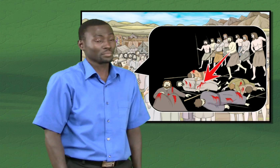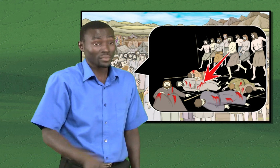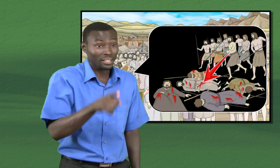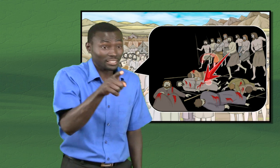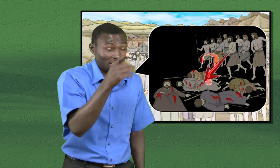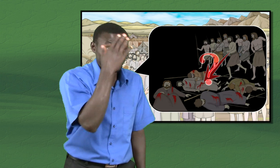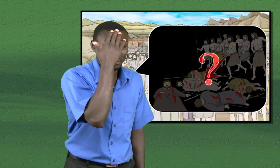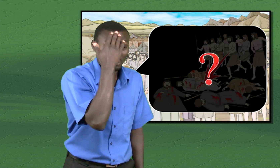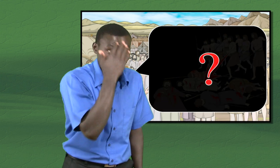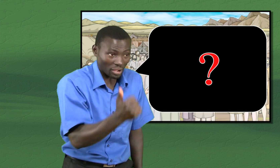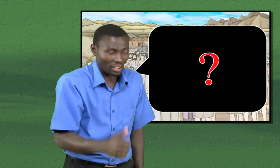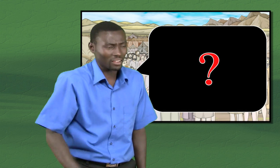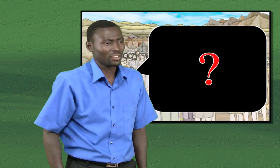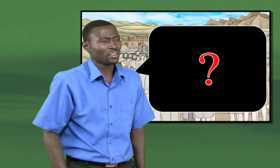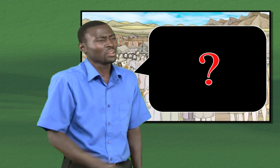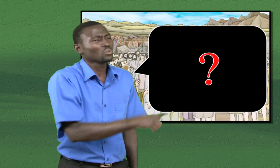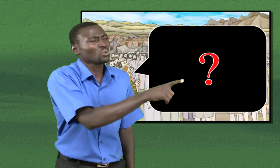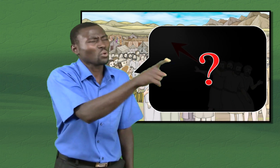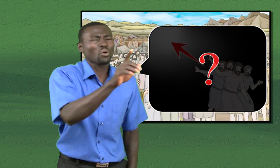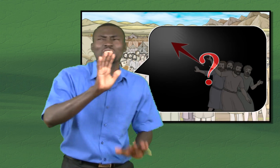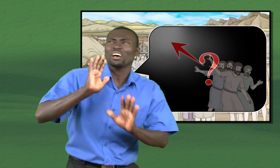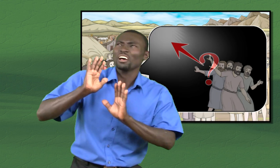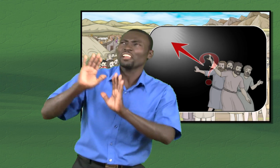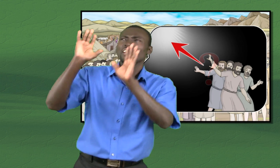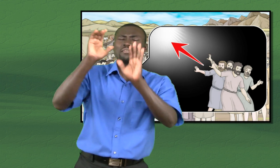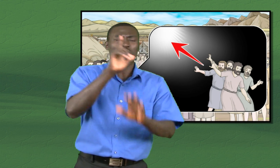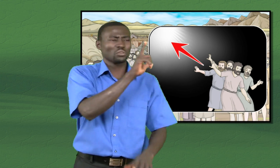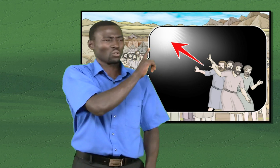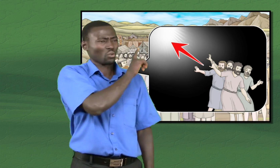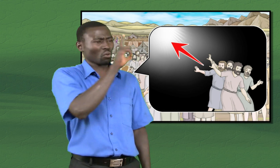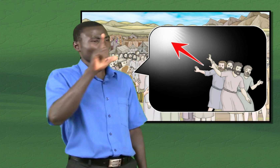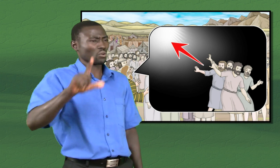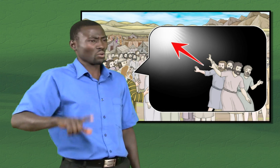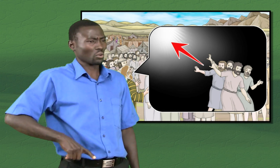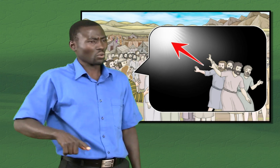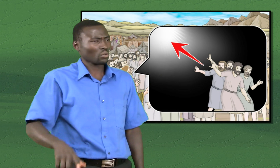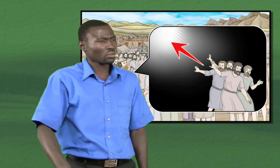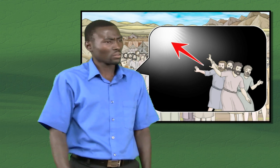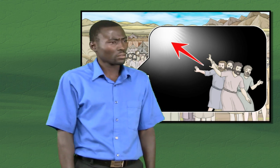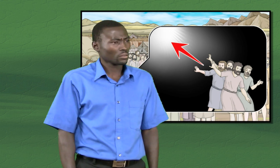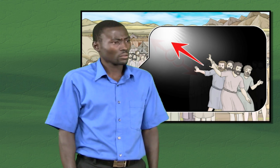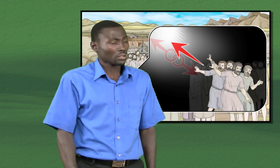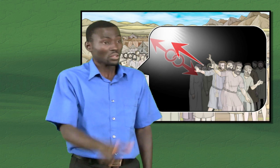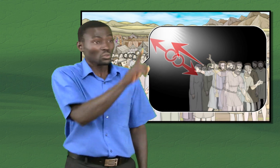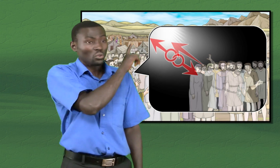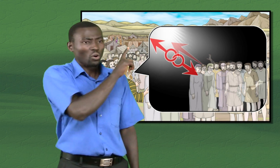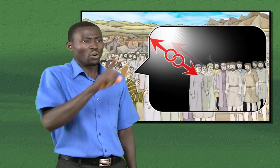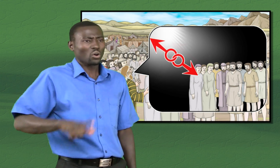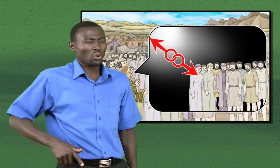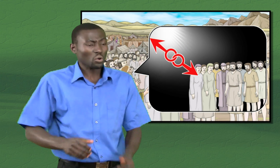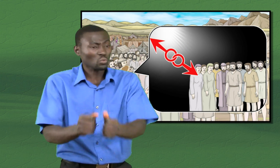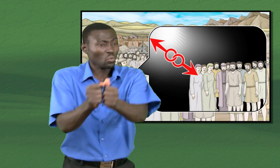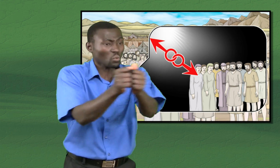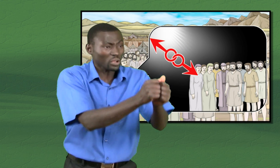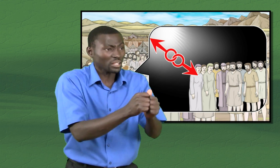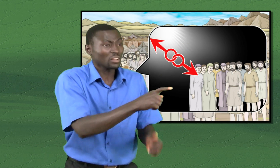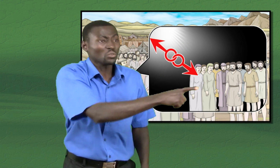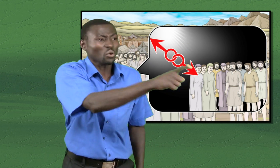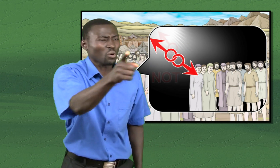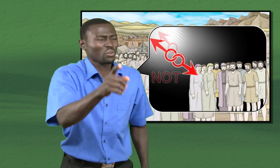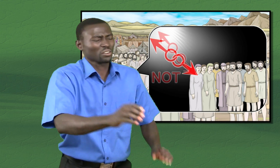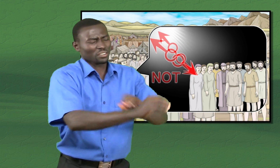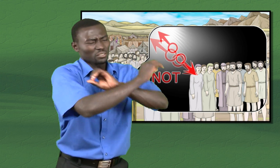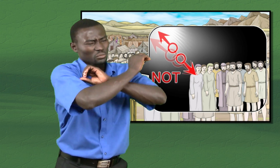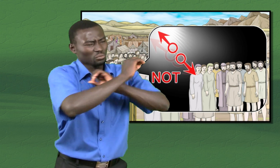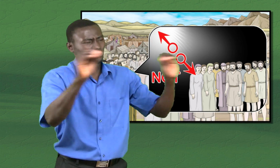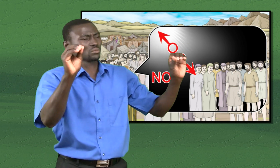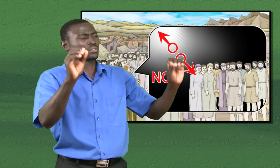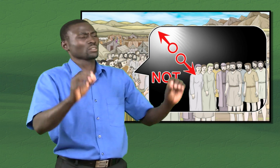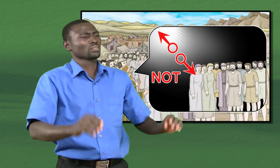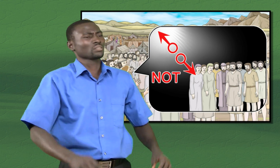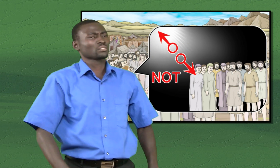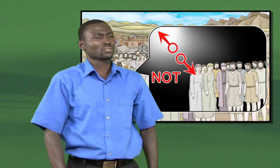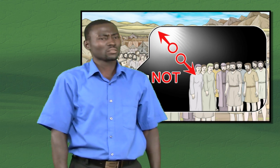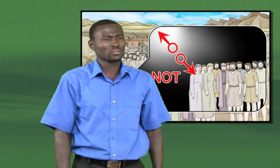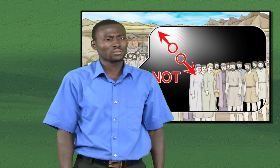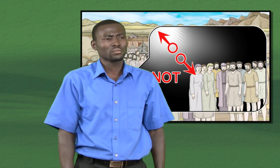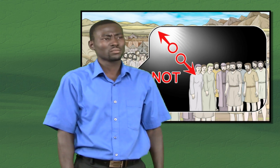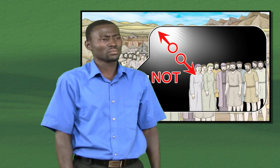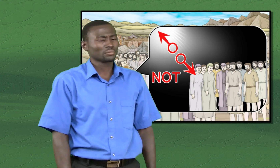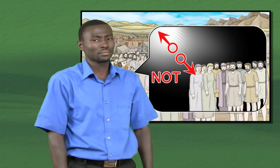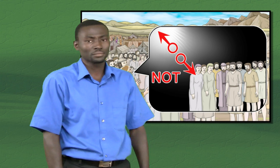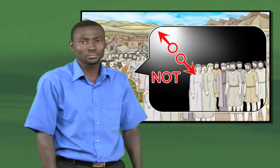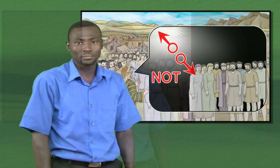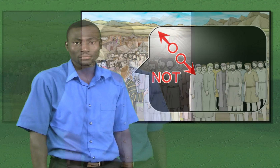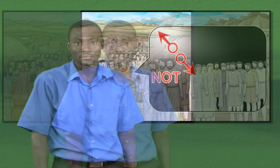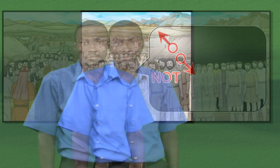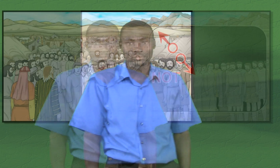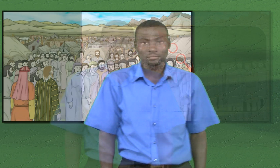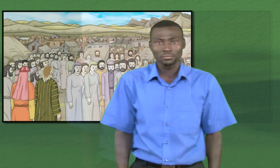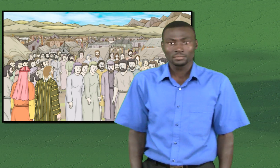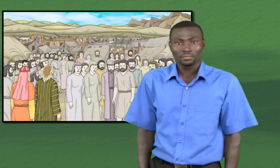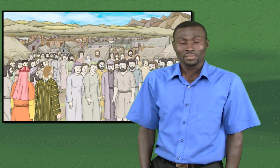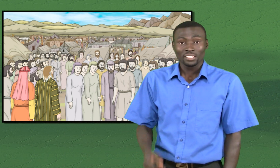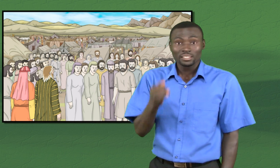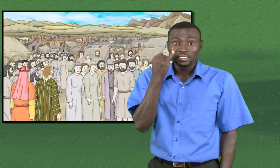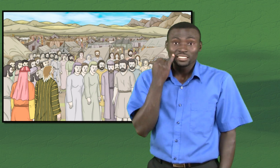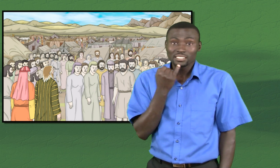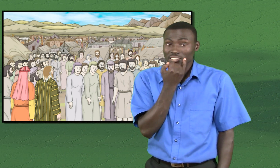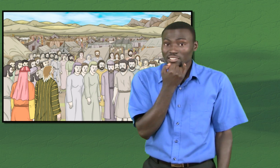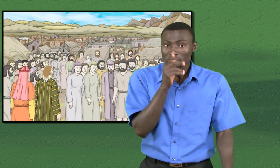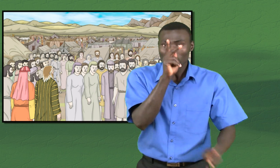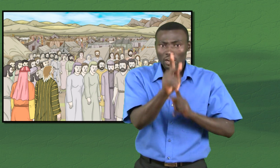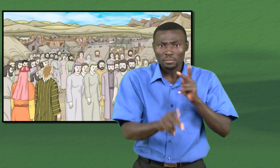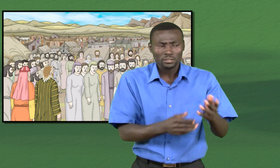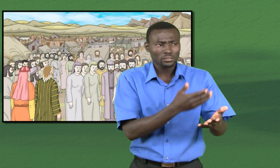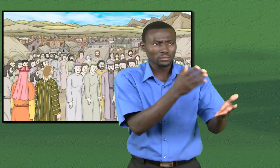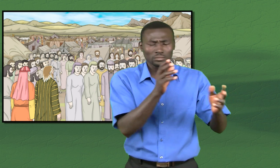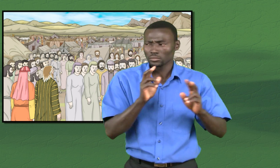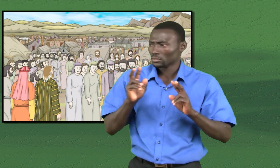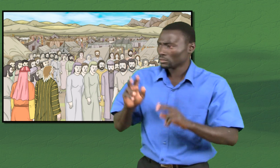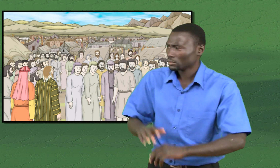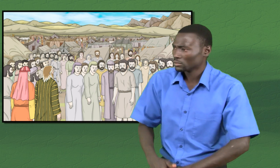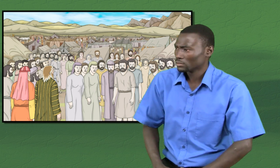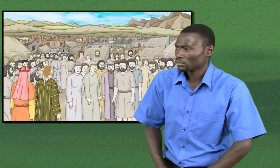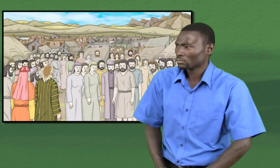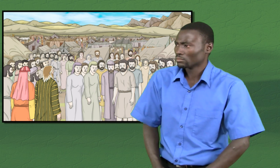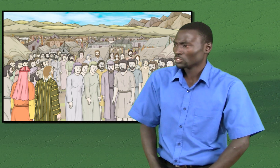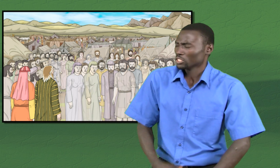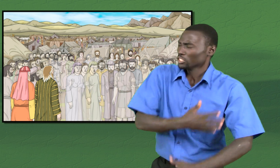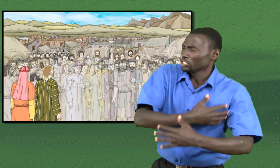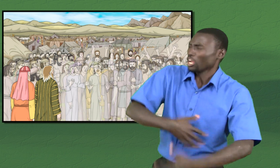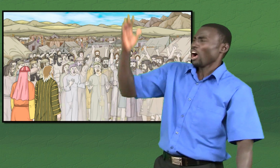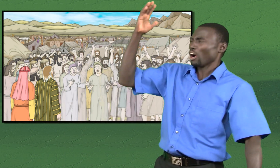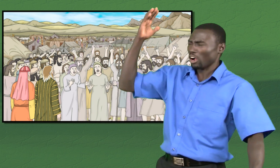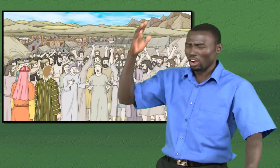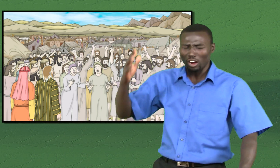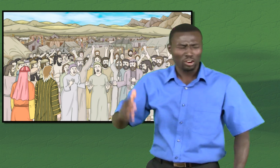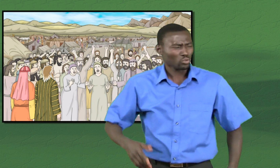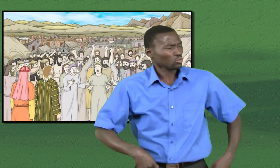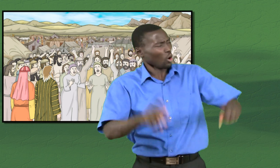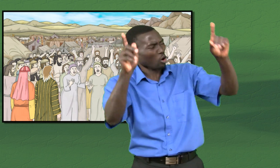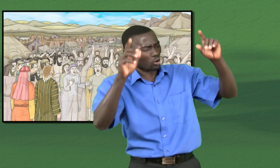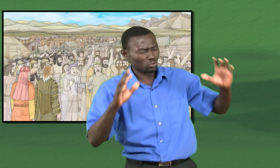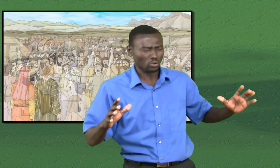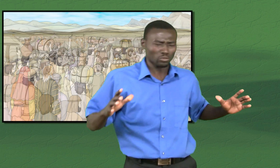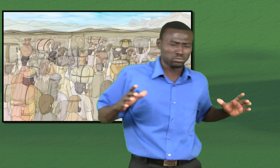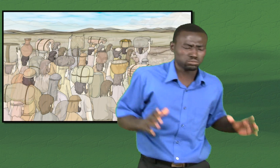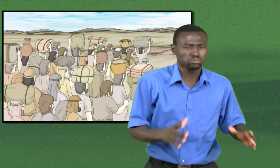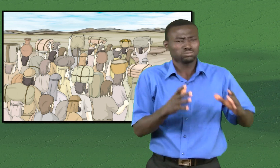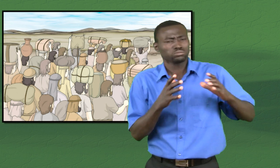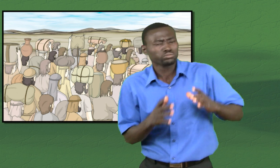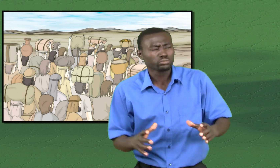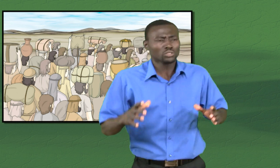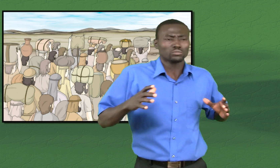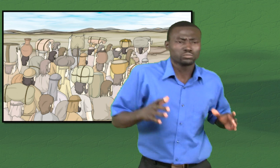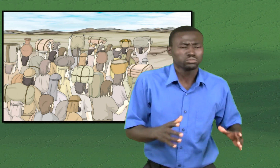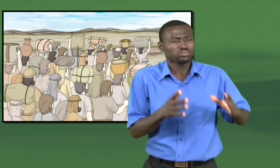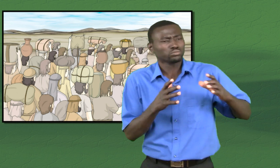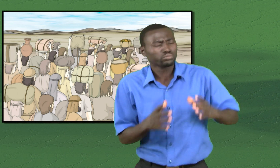Because you have turned away from the LORD, He will not be with you.”